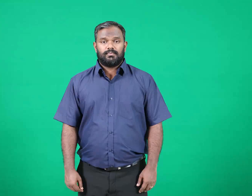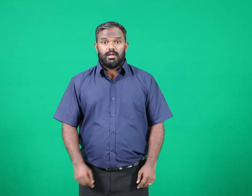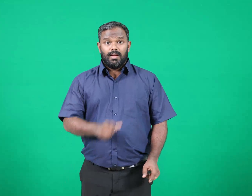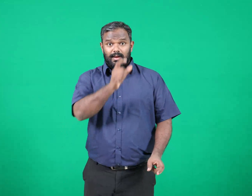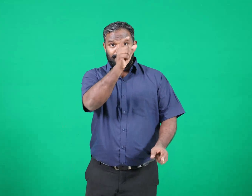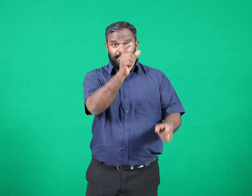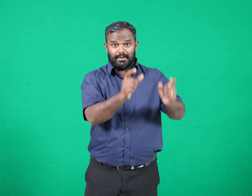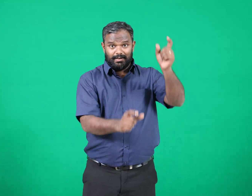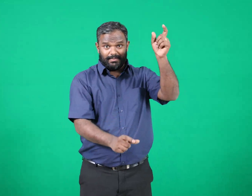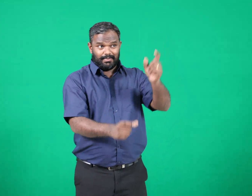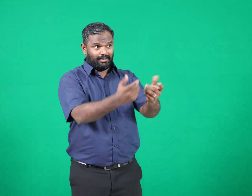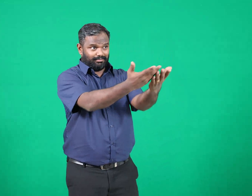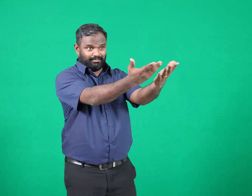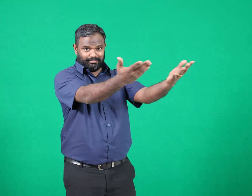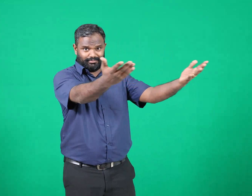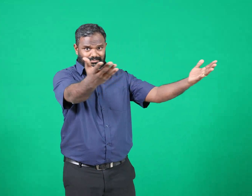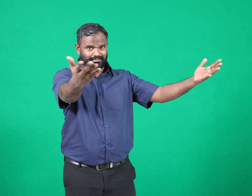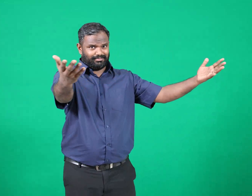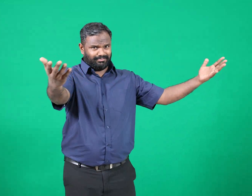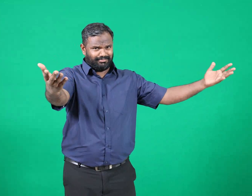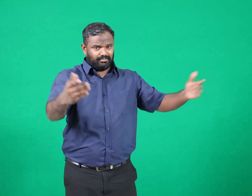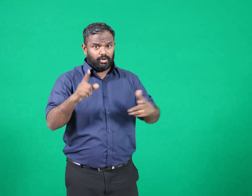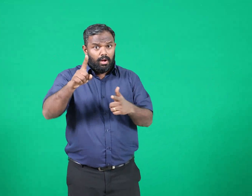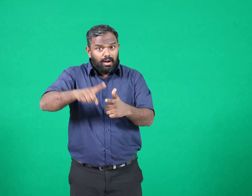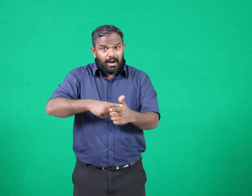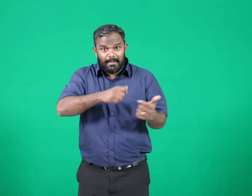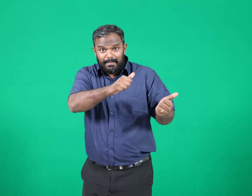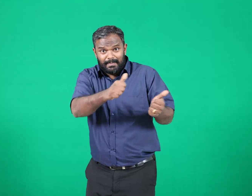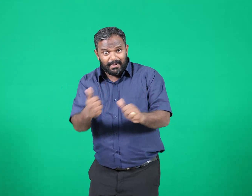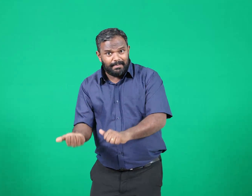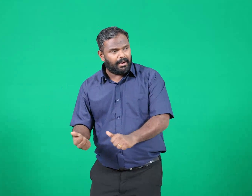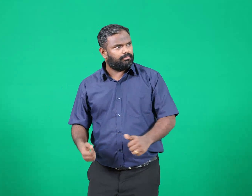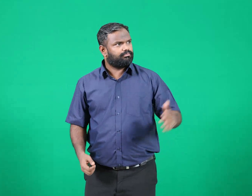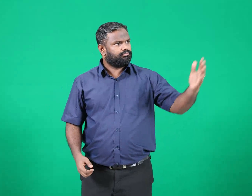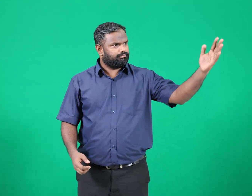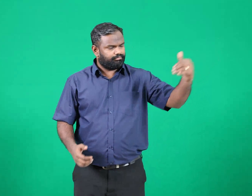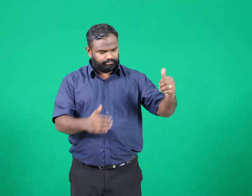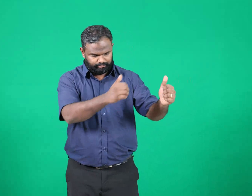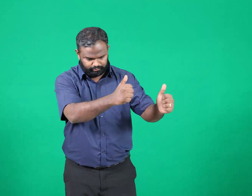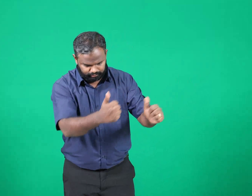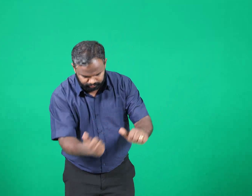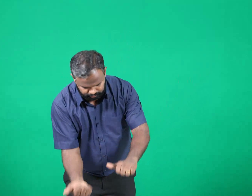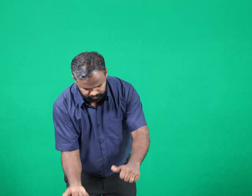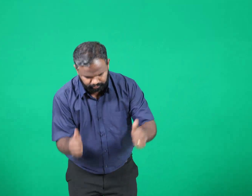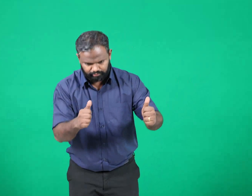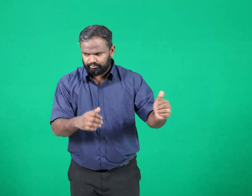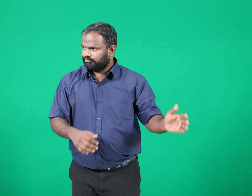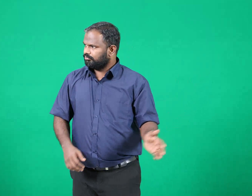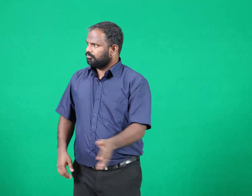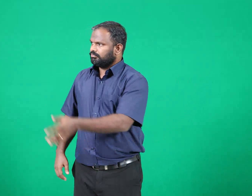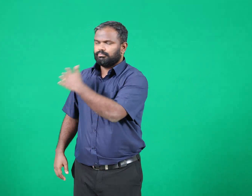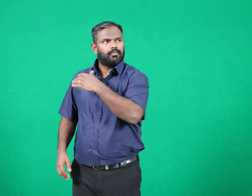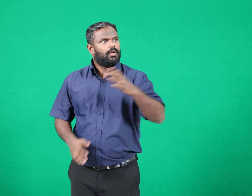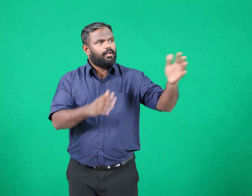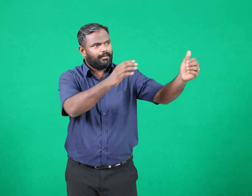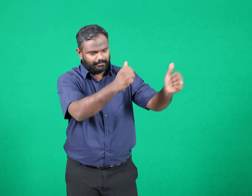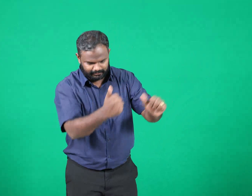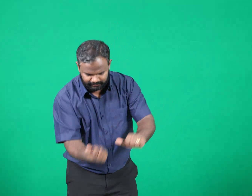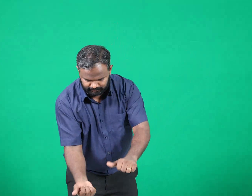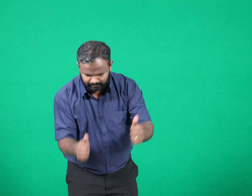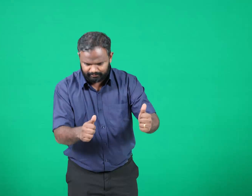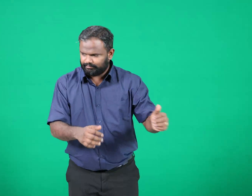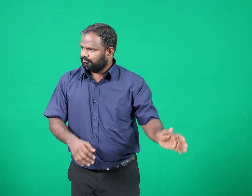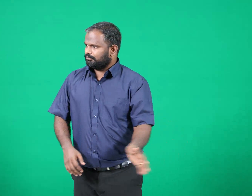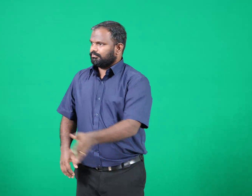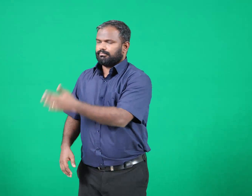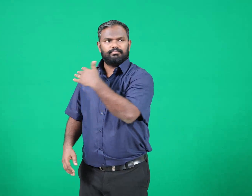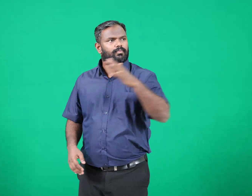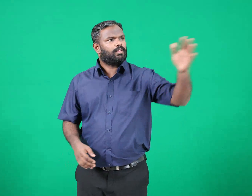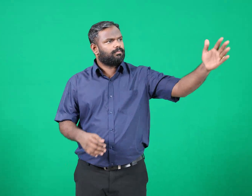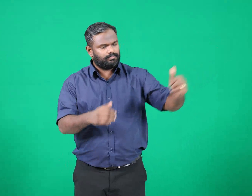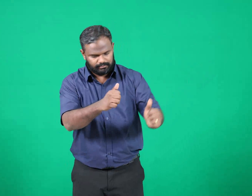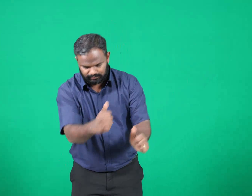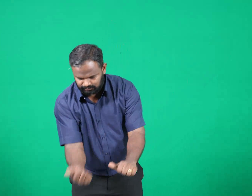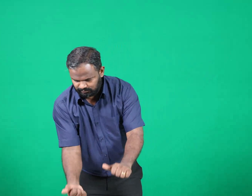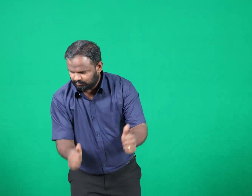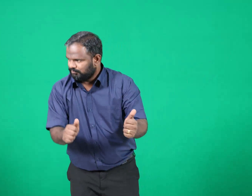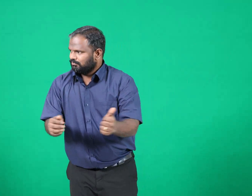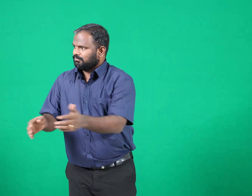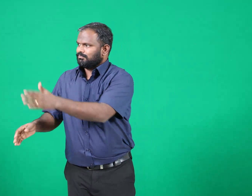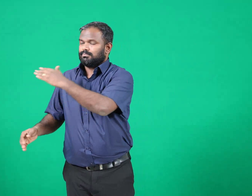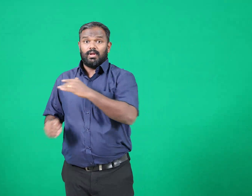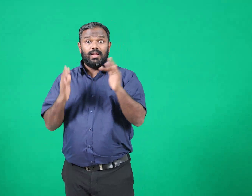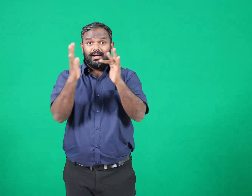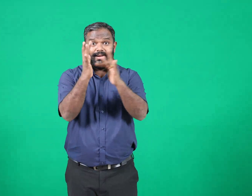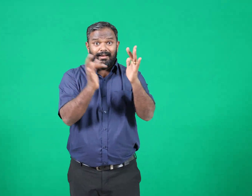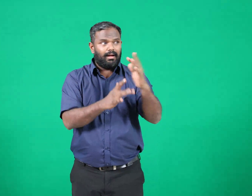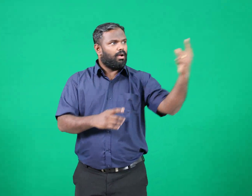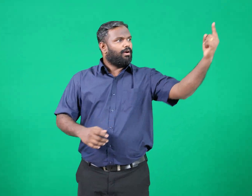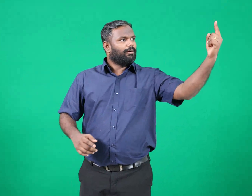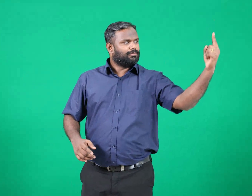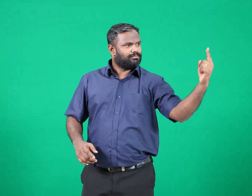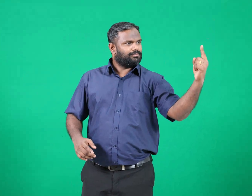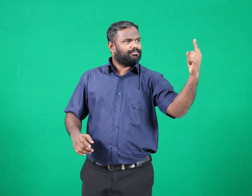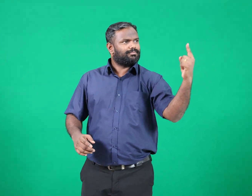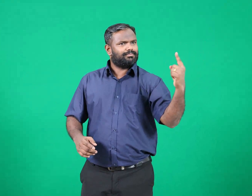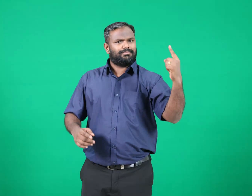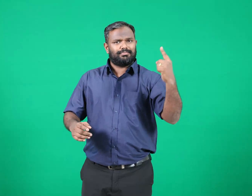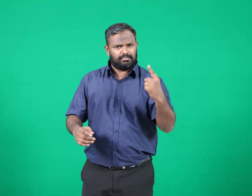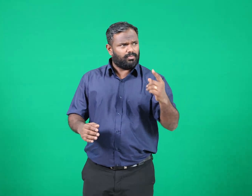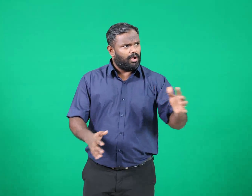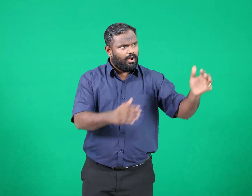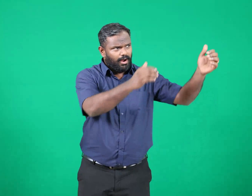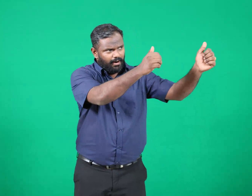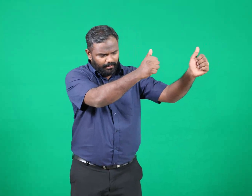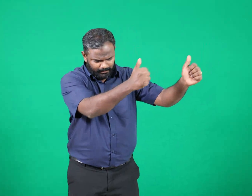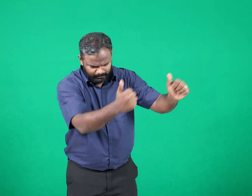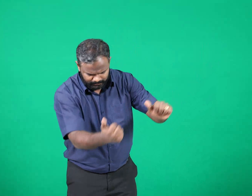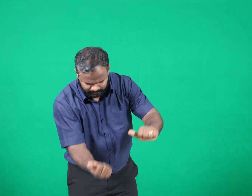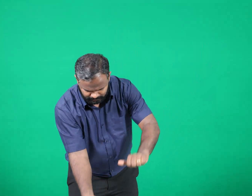When all the people were being baptized, Jesus was baptized too.